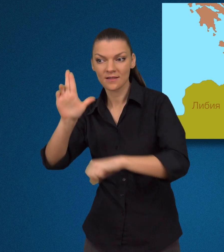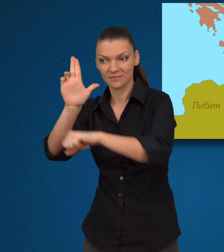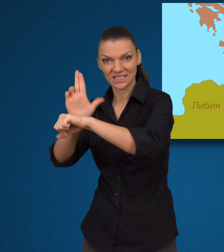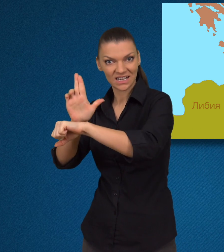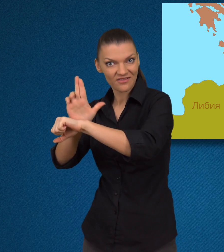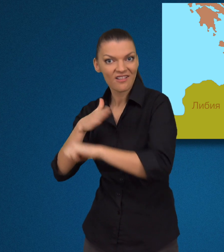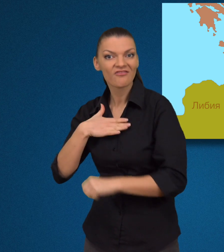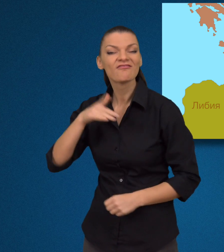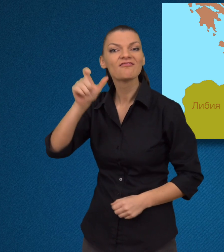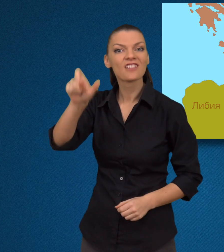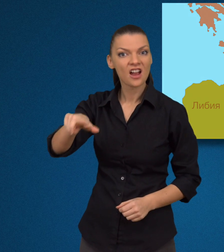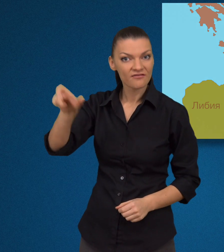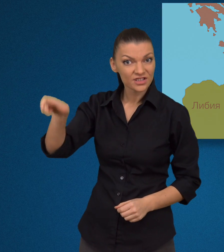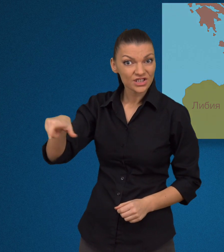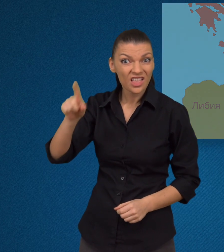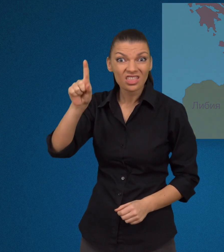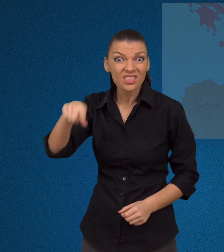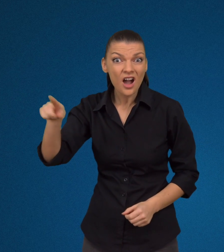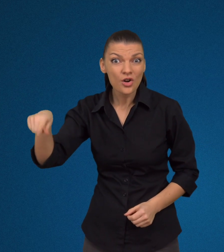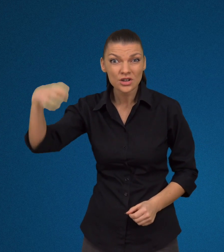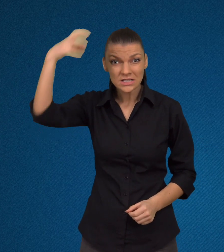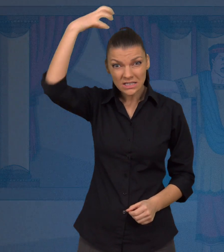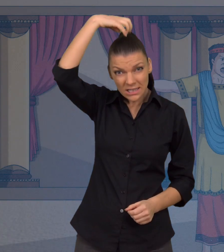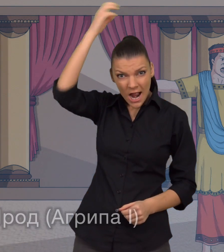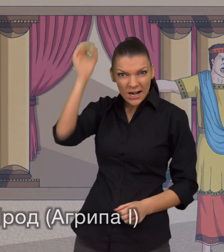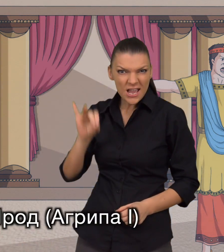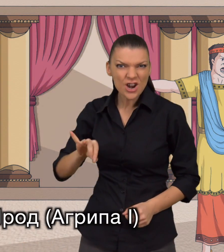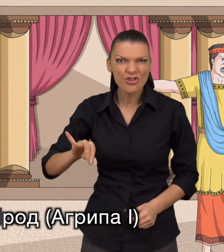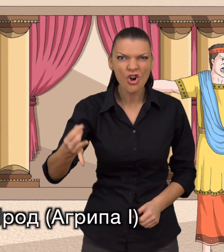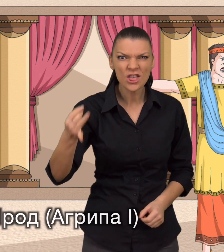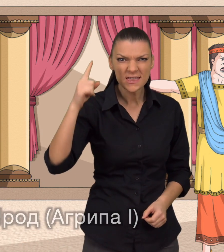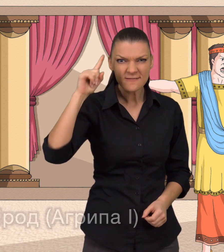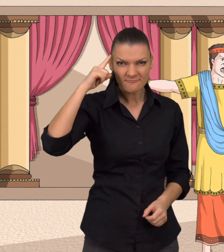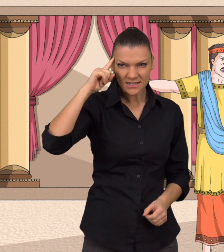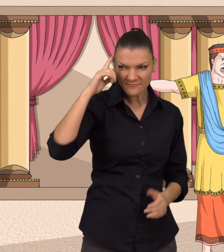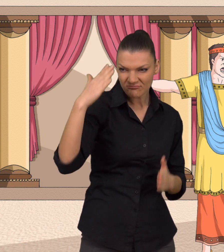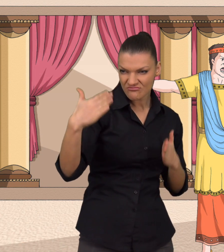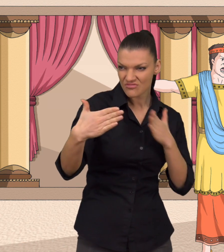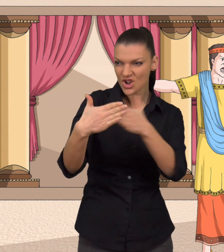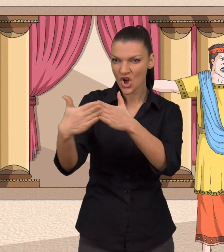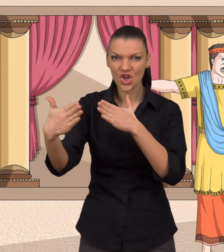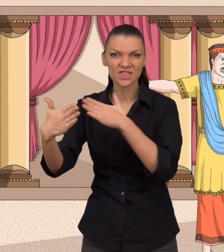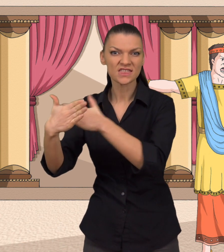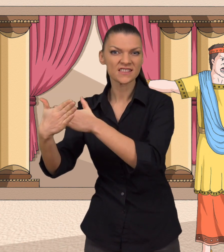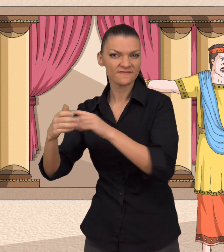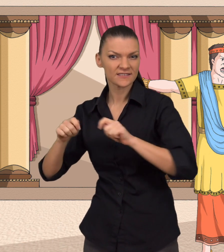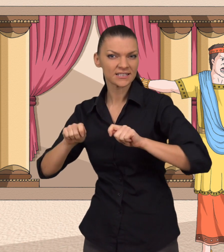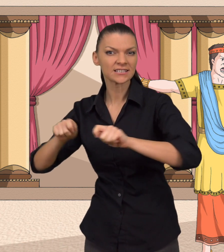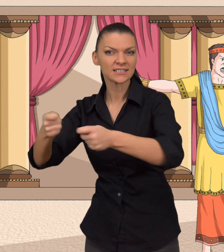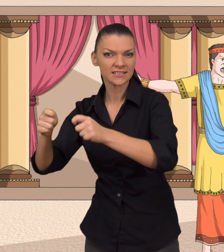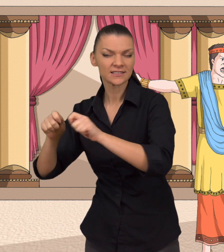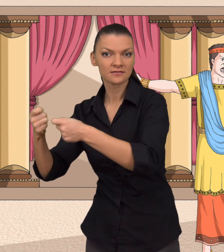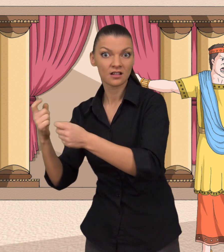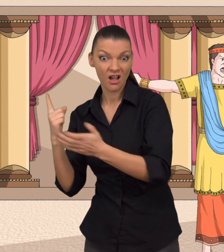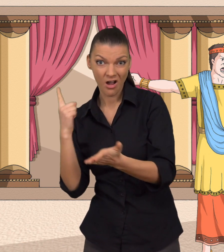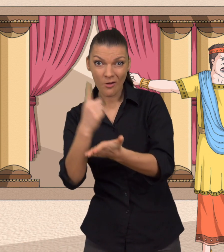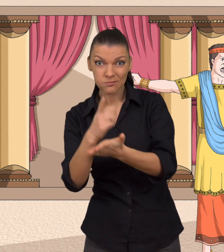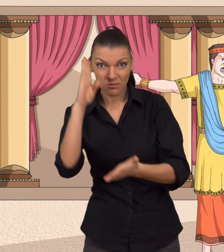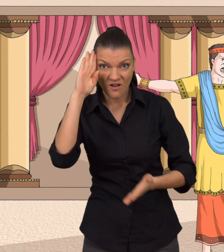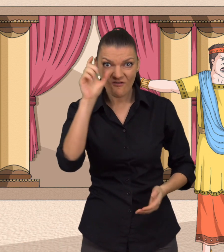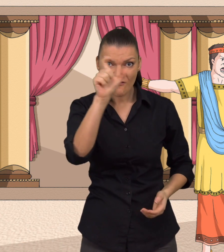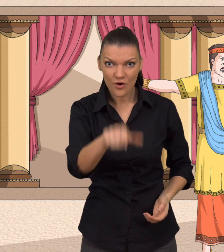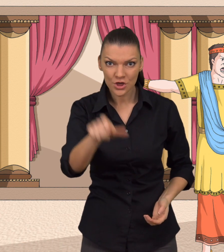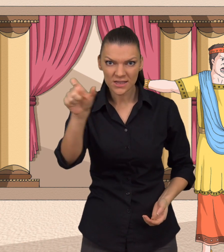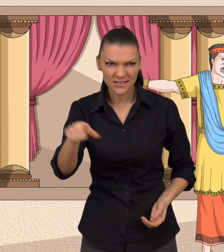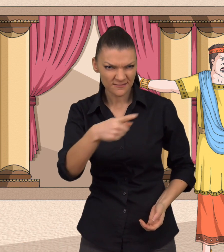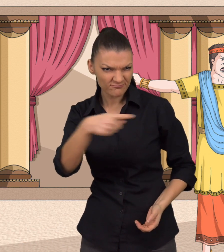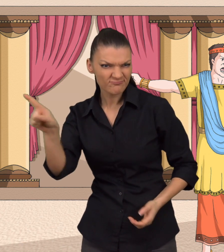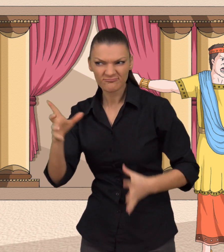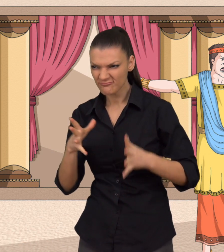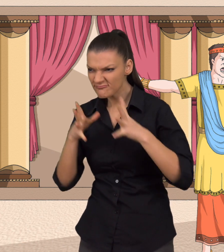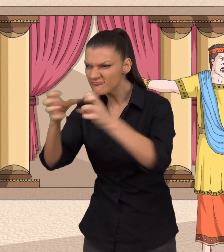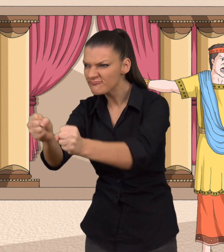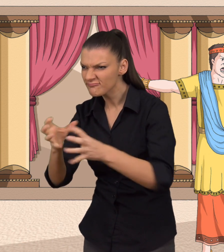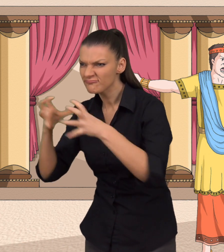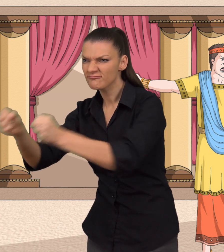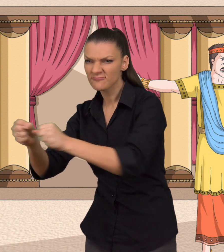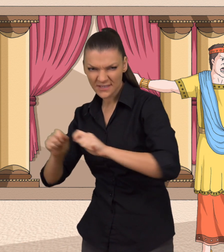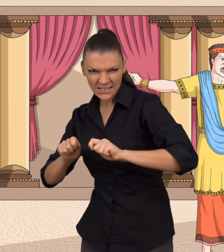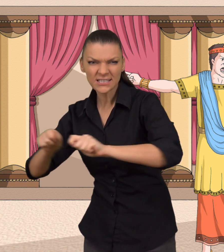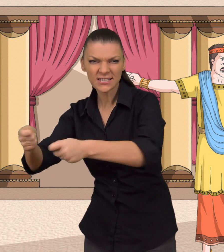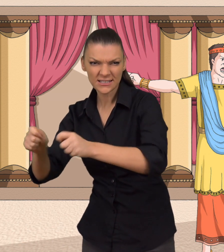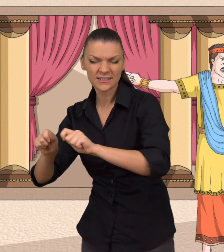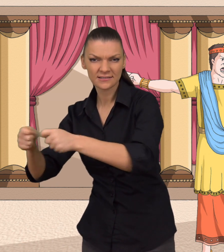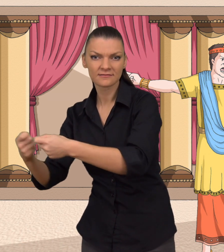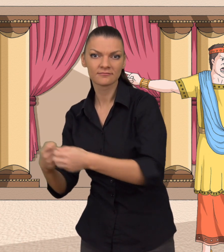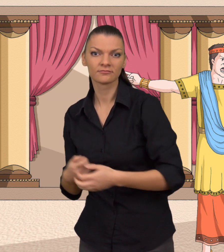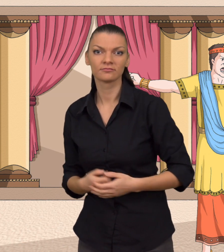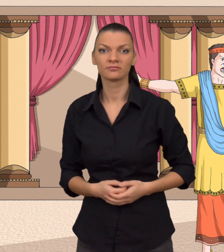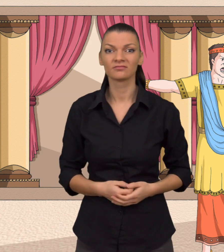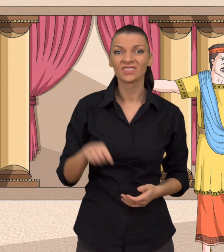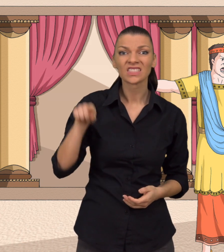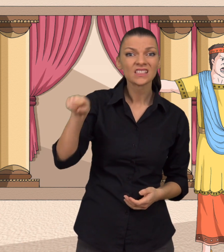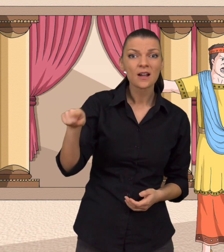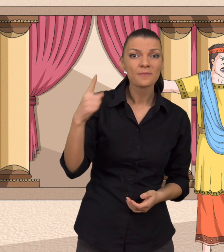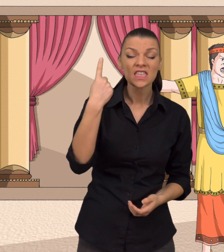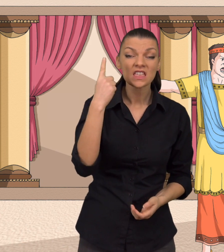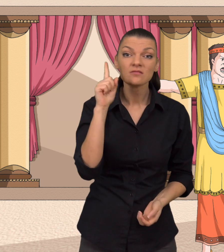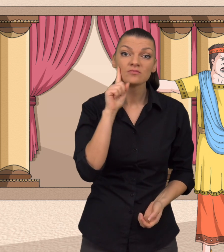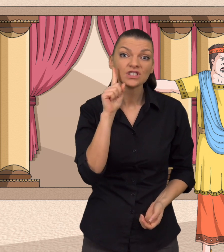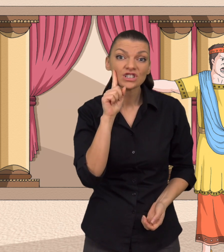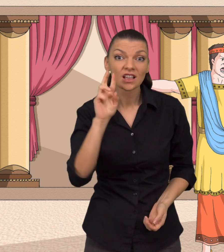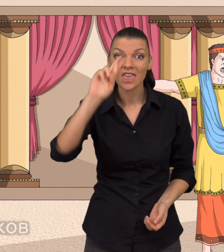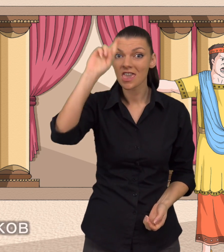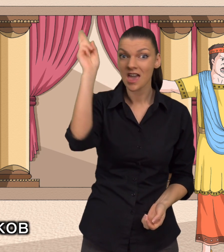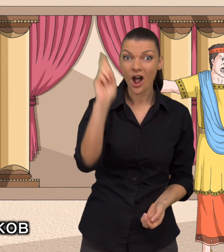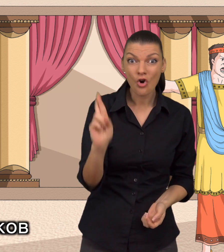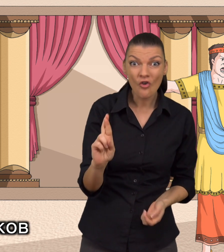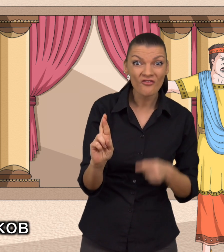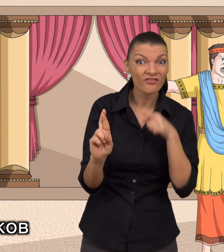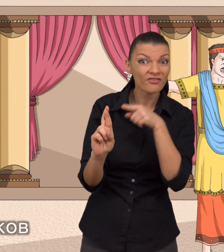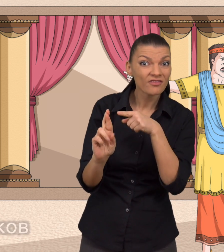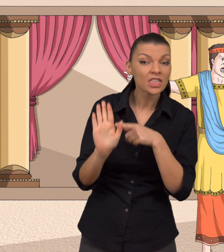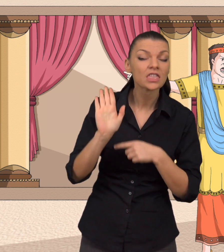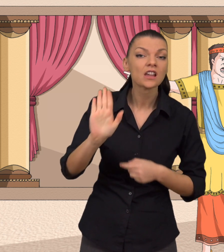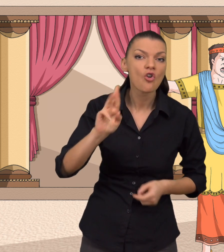About that time, King Herod reached out to harm some who belonged to the church.